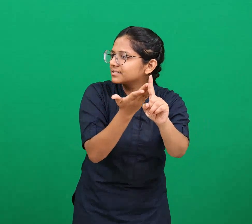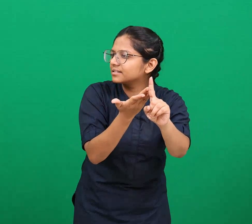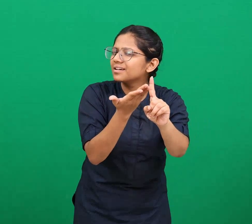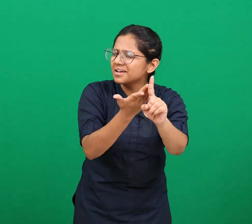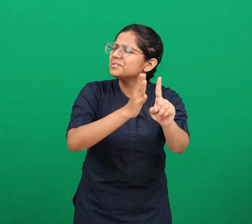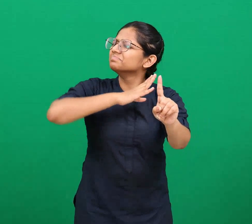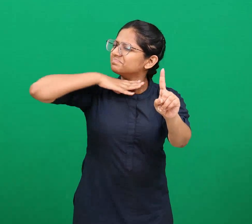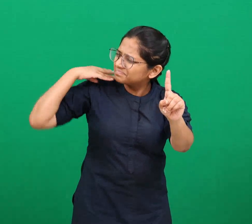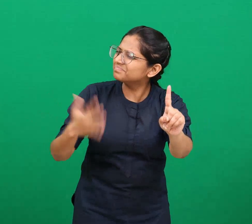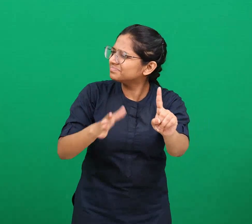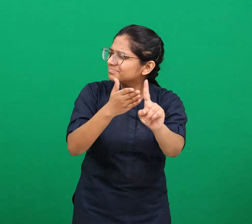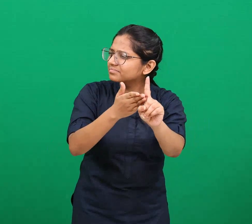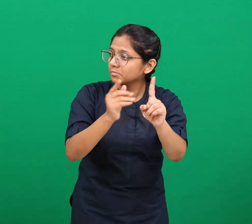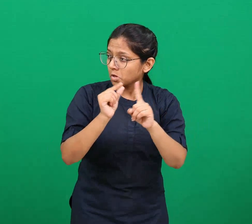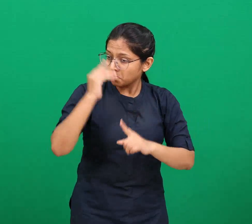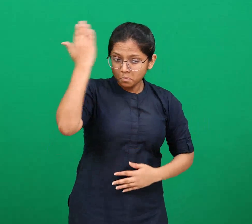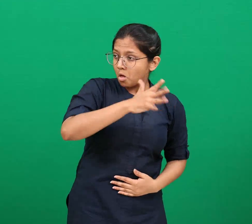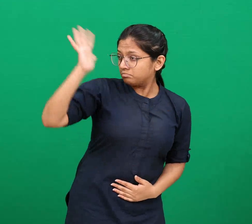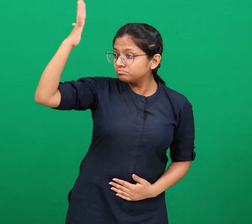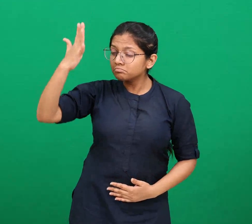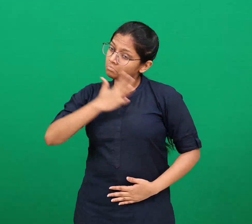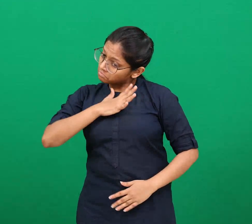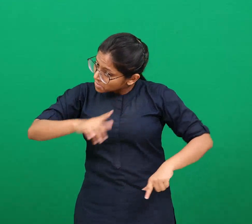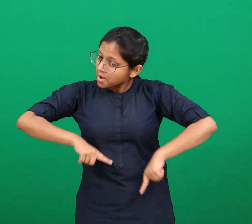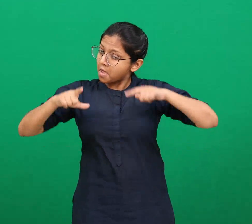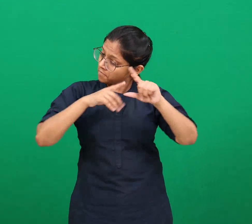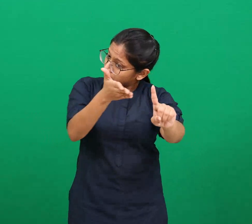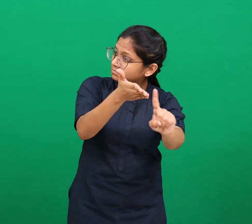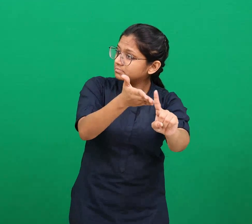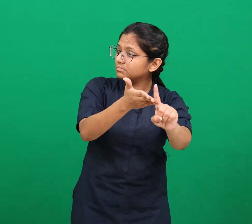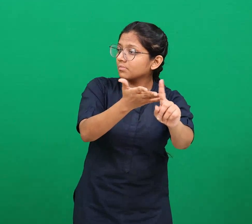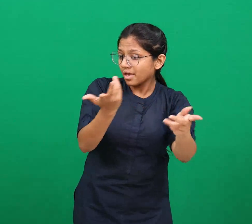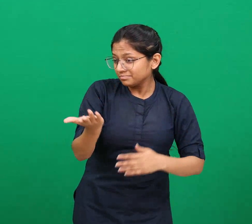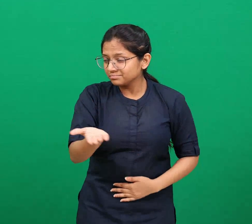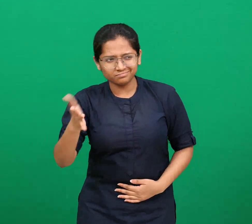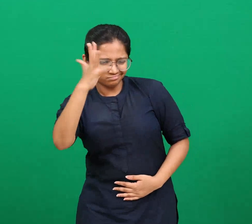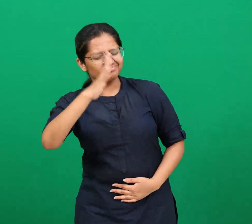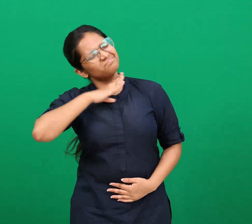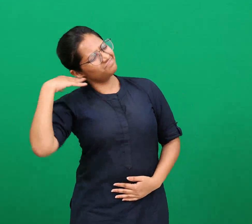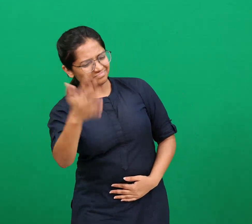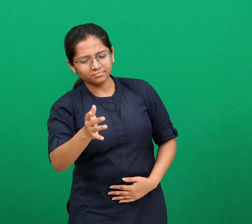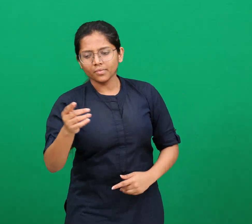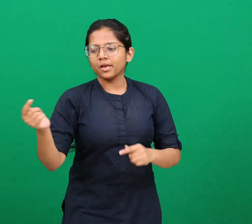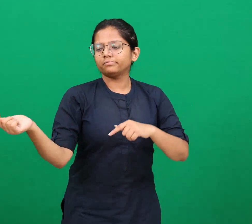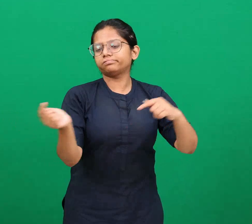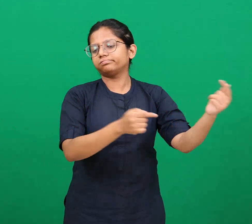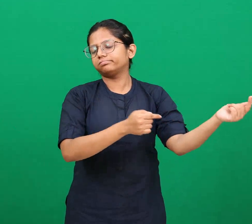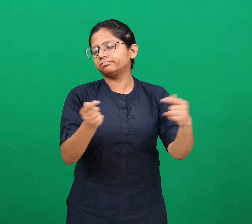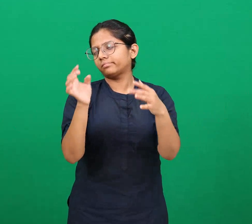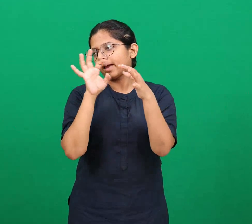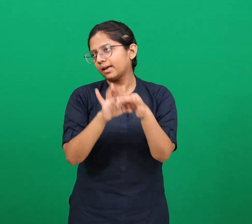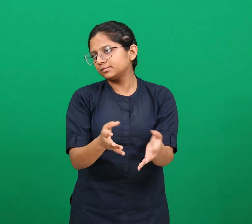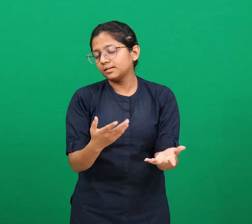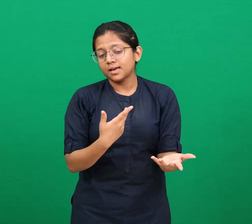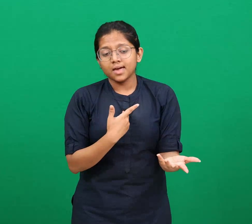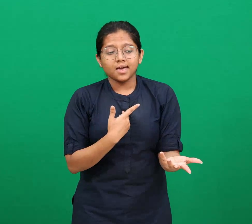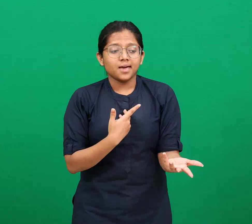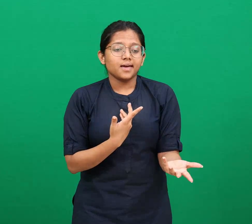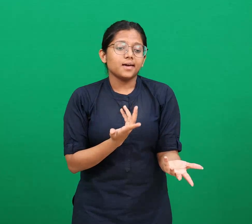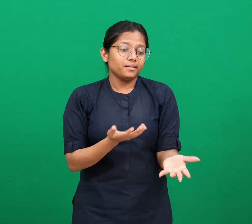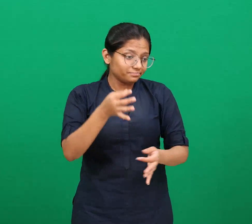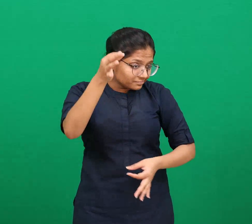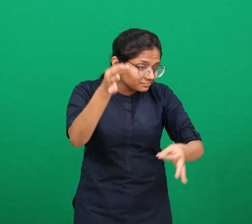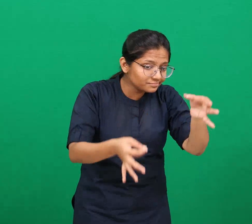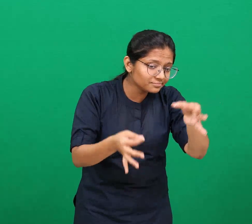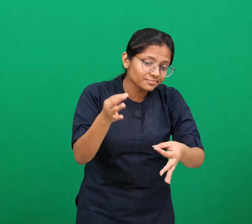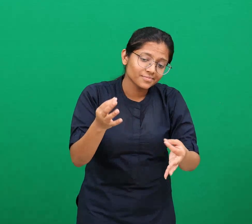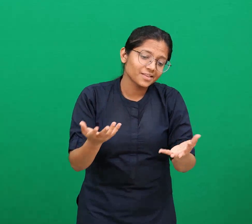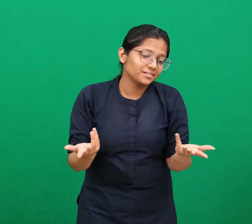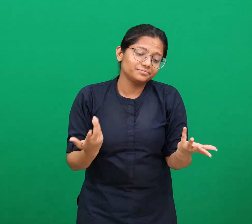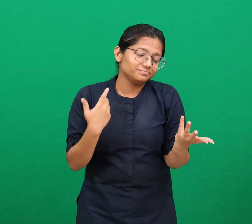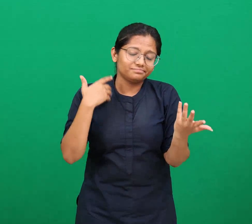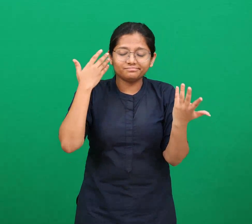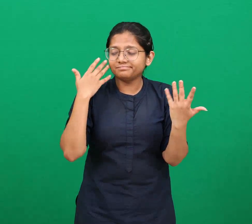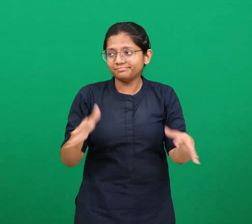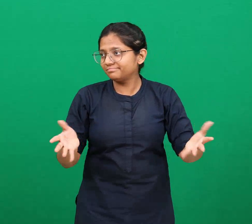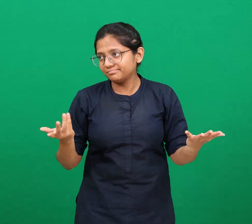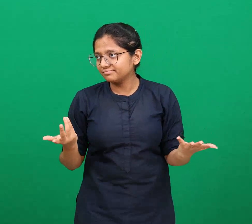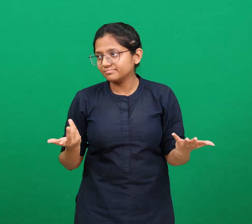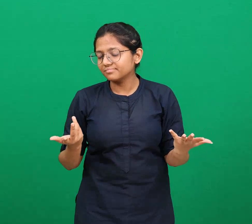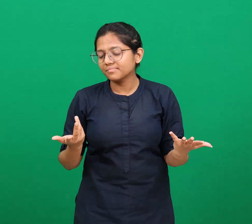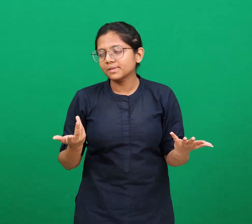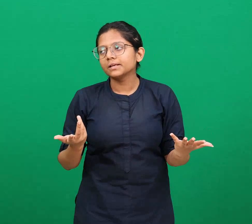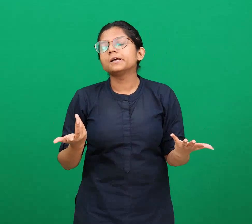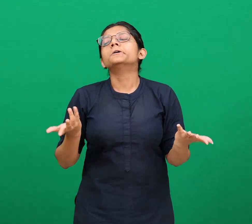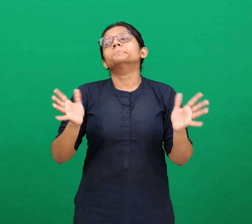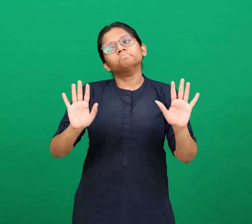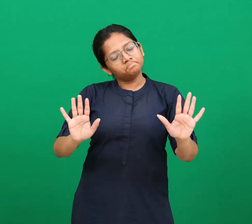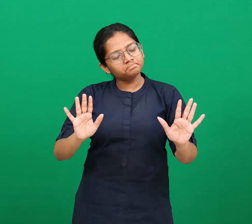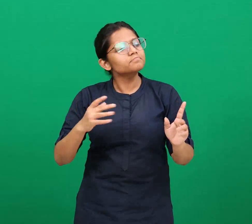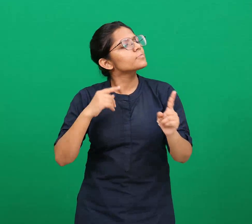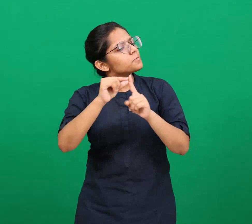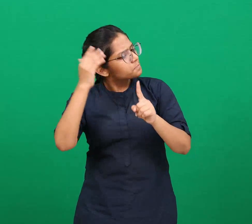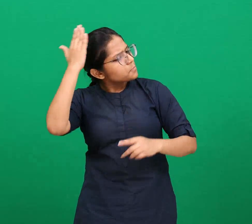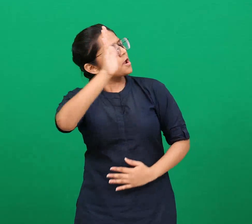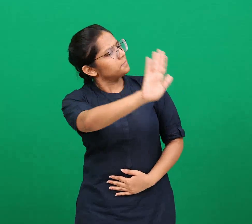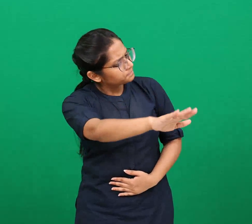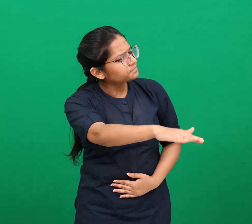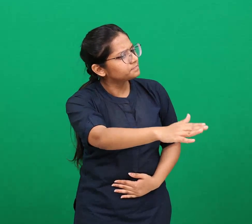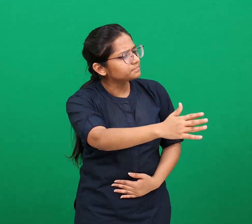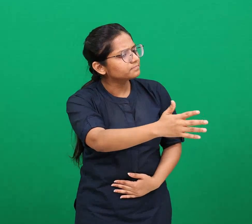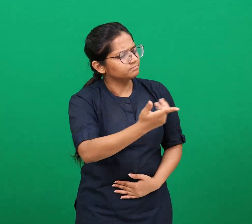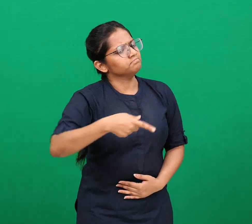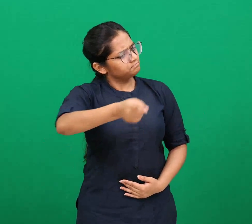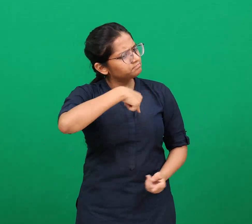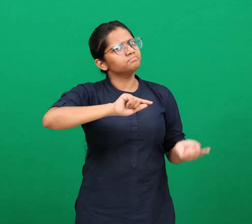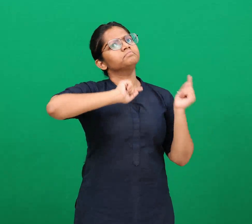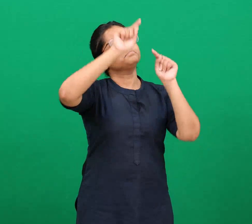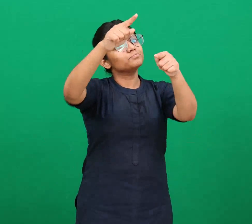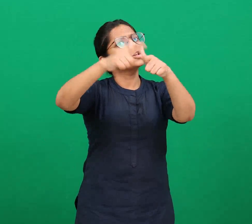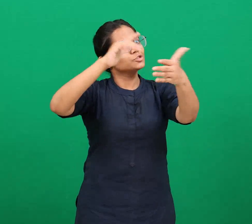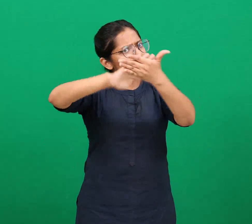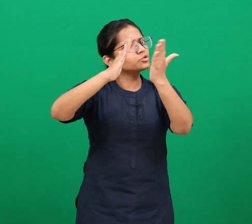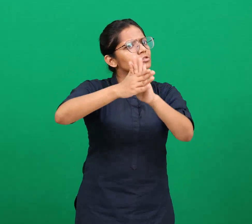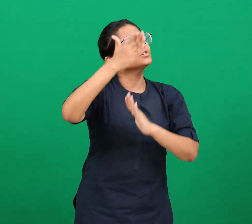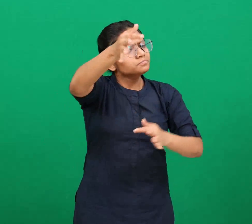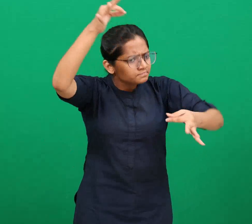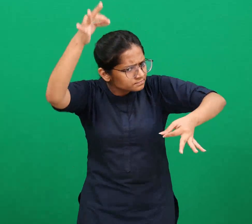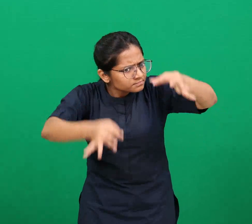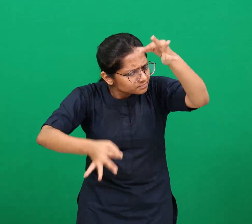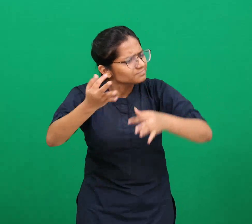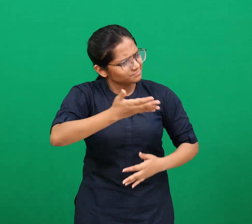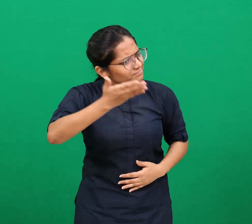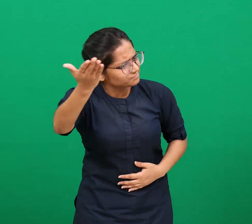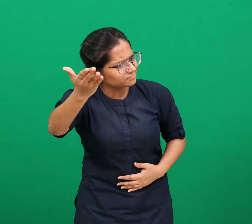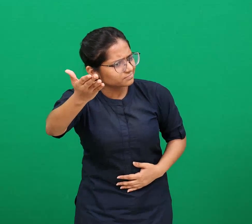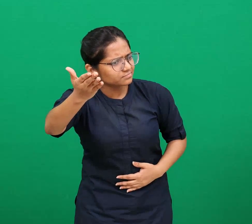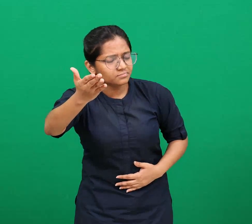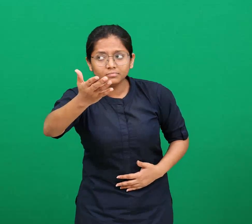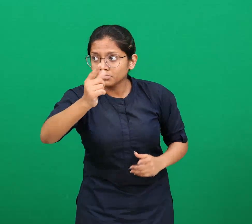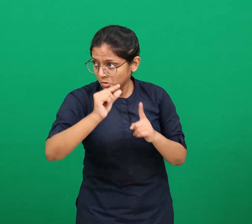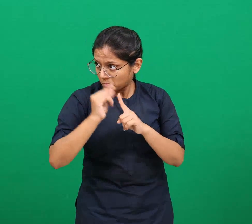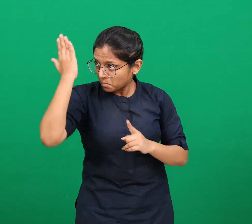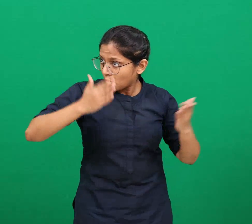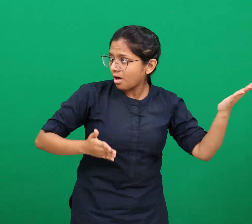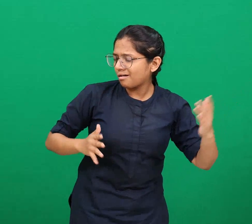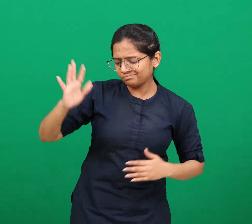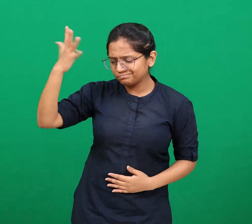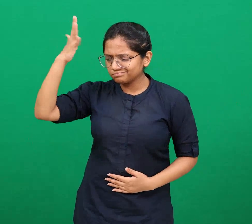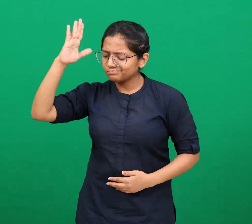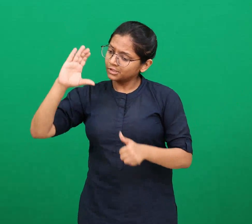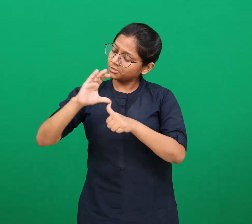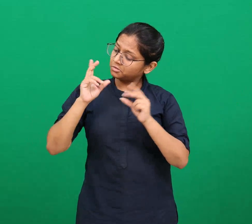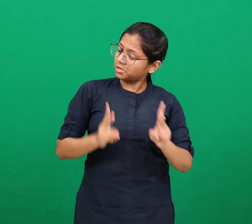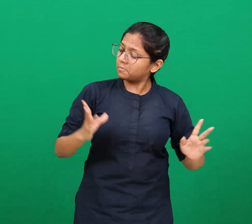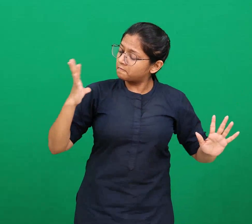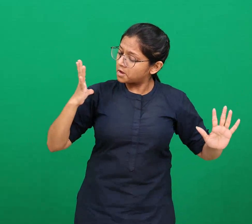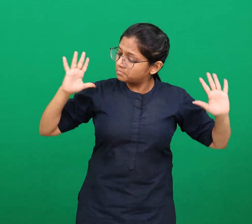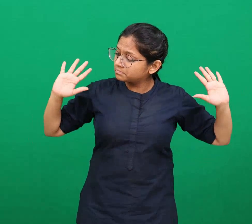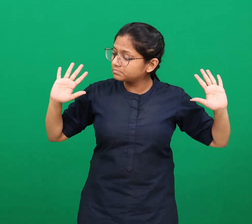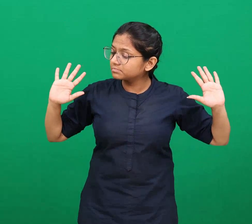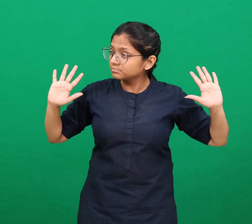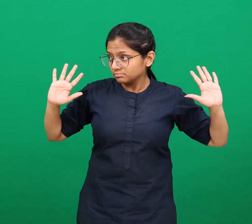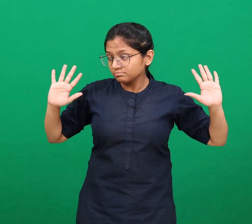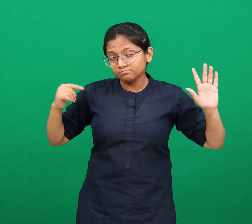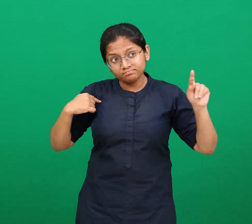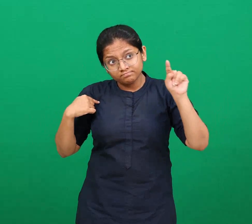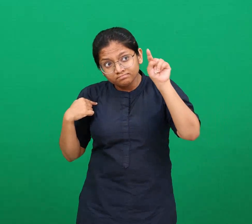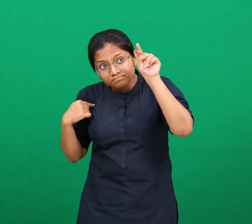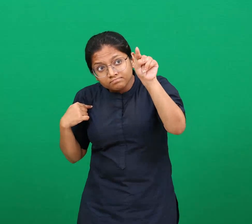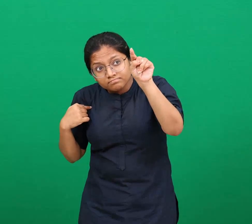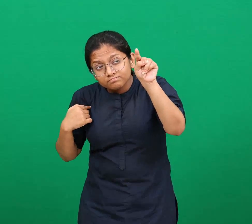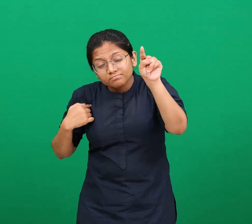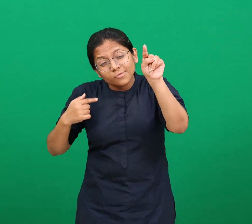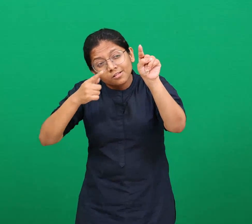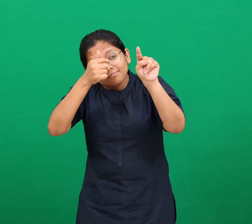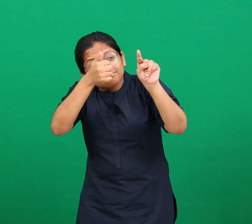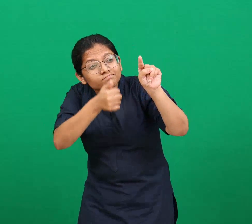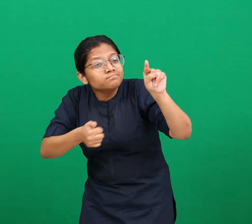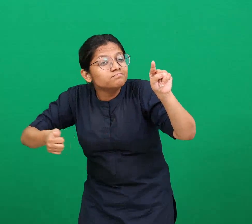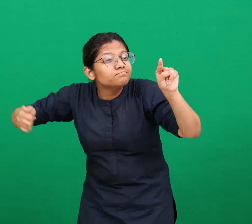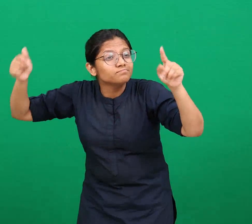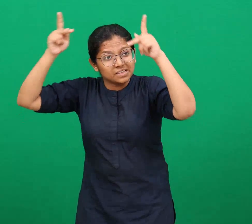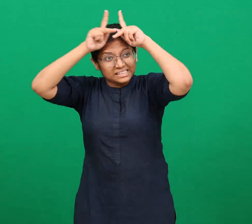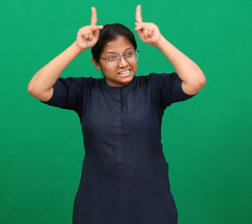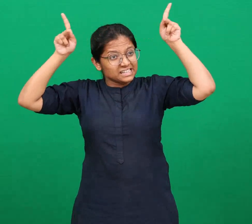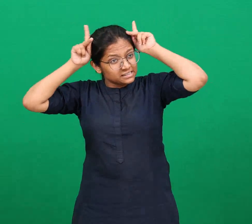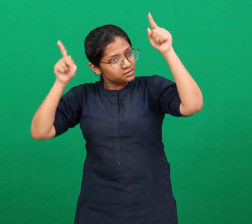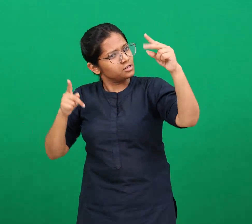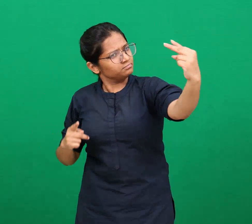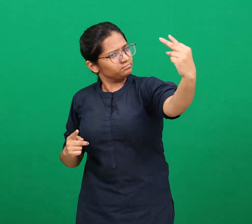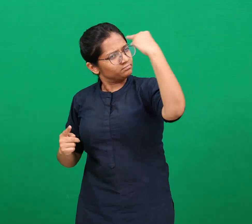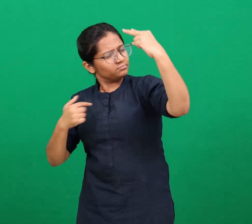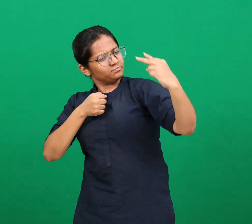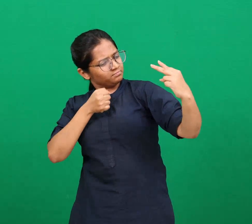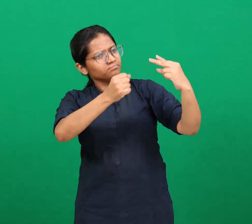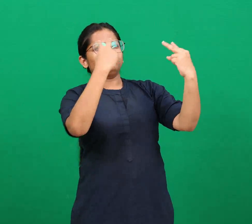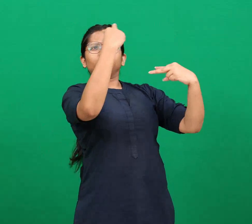Since I was at a loss as to how to investigate these matters, I asked if he was willing to go to Jerusalem and be tried there on these charges.